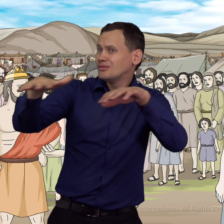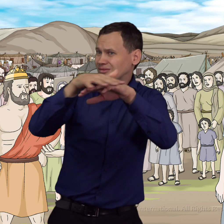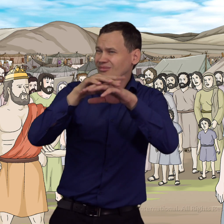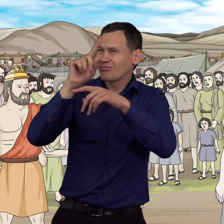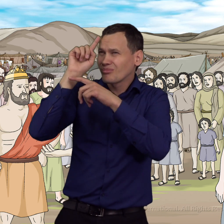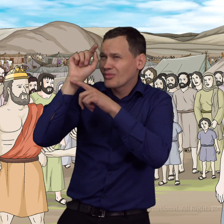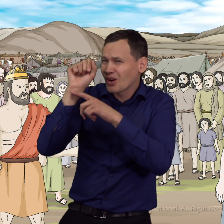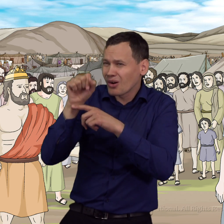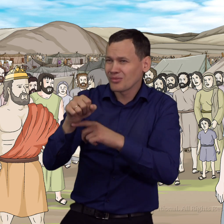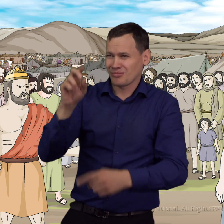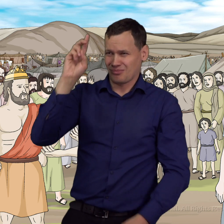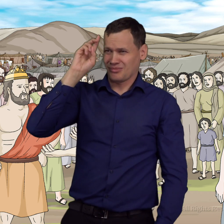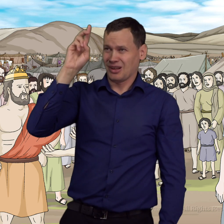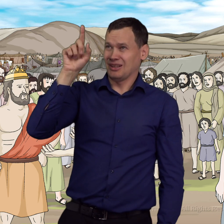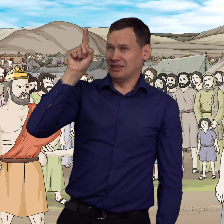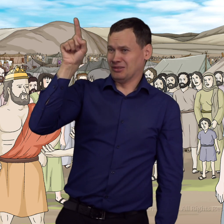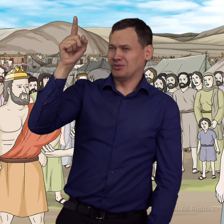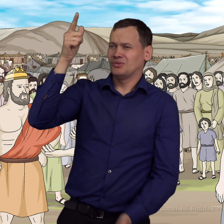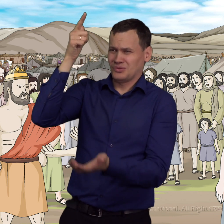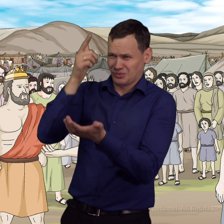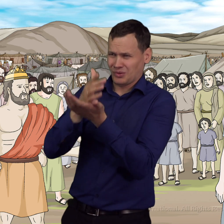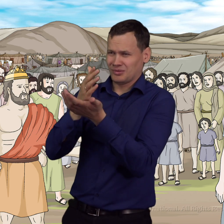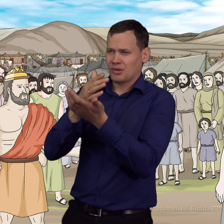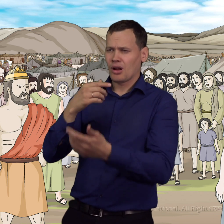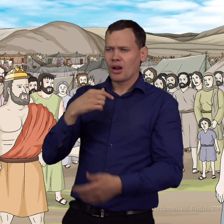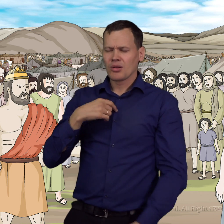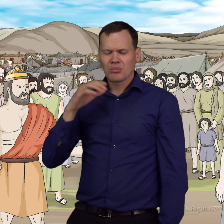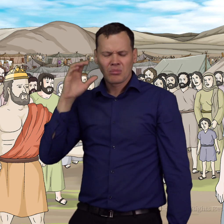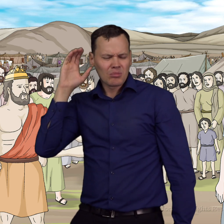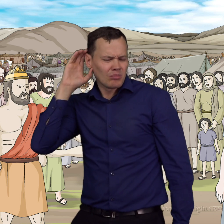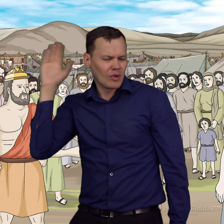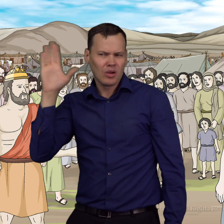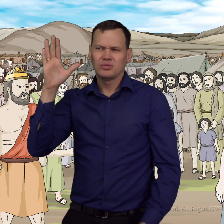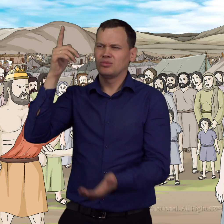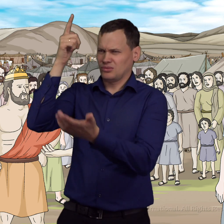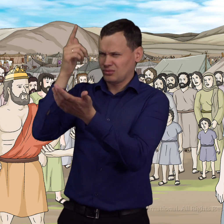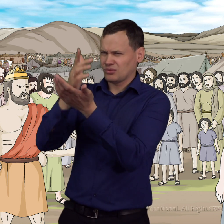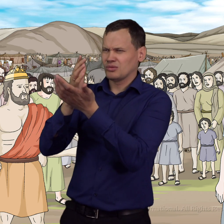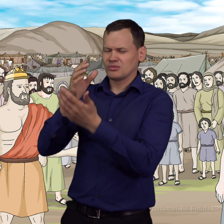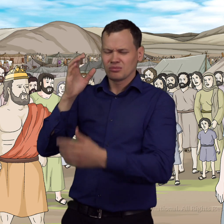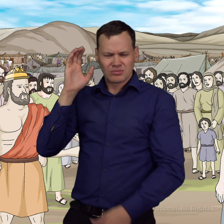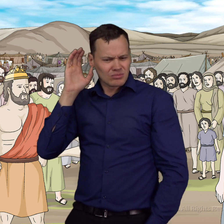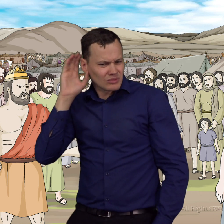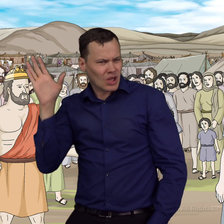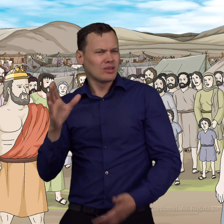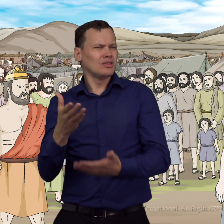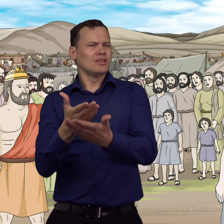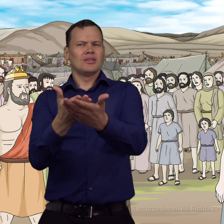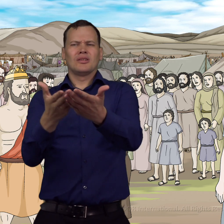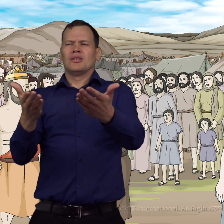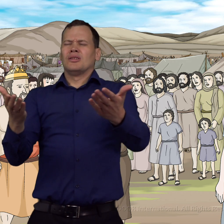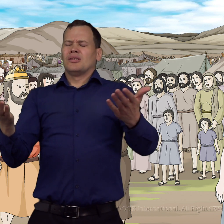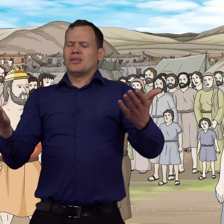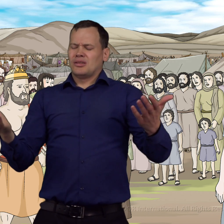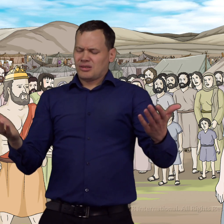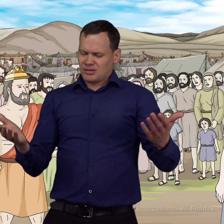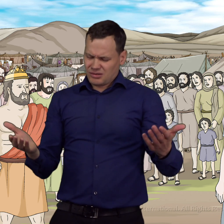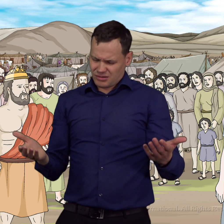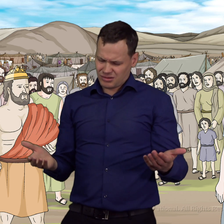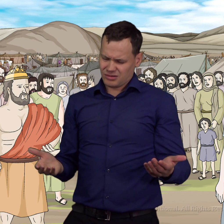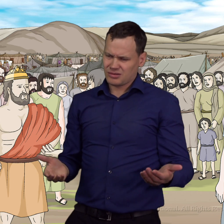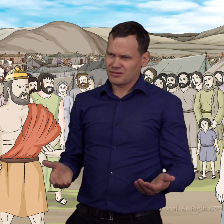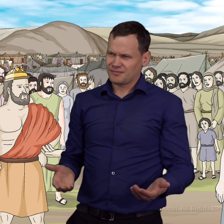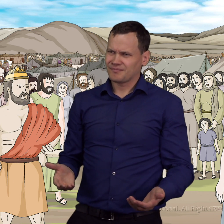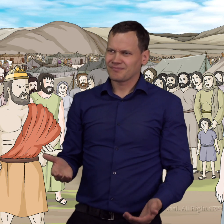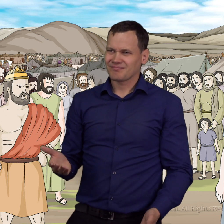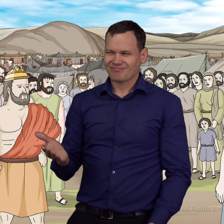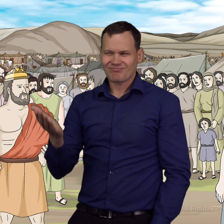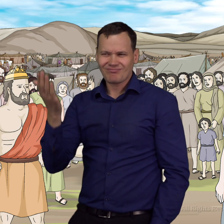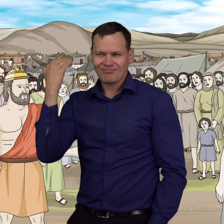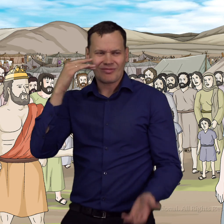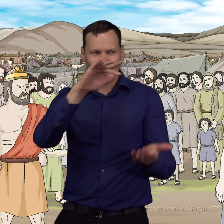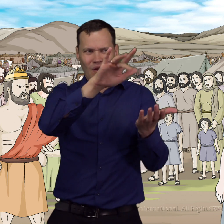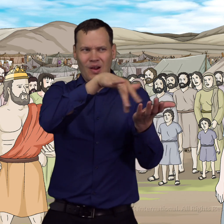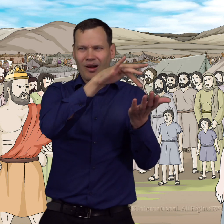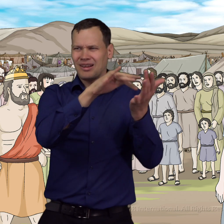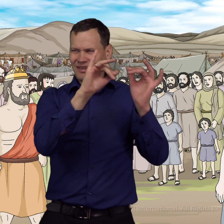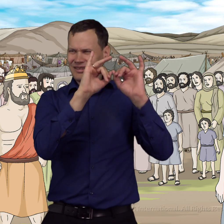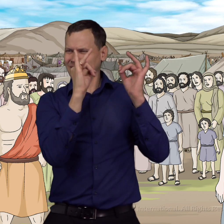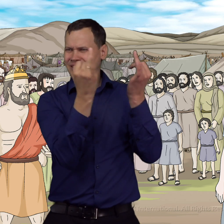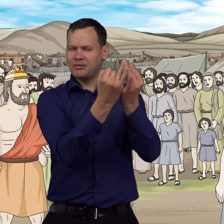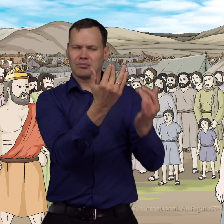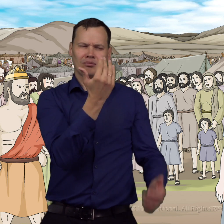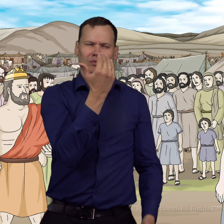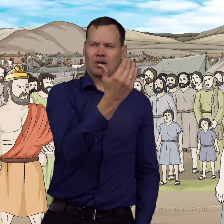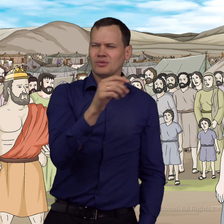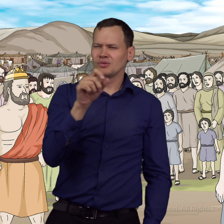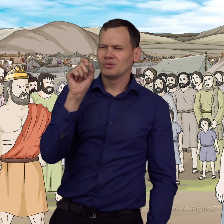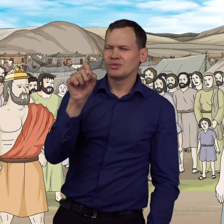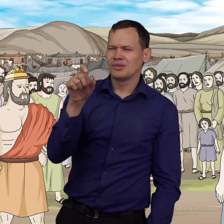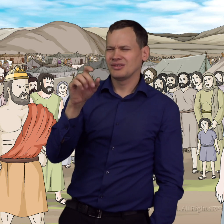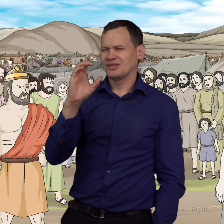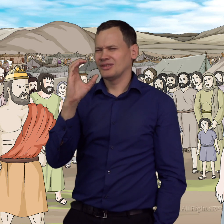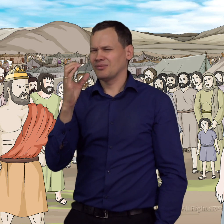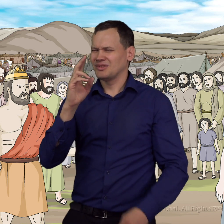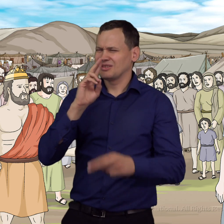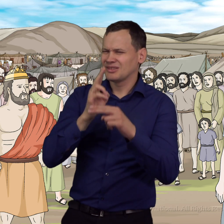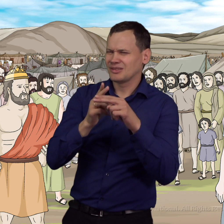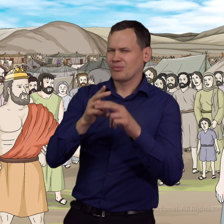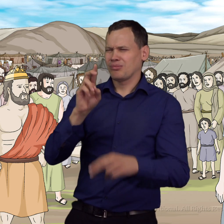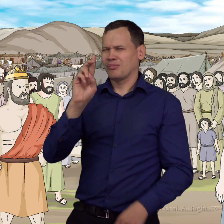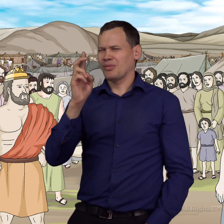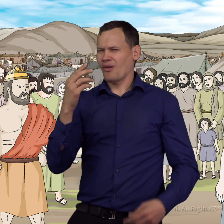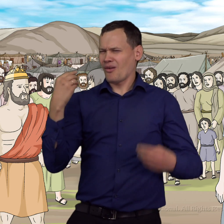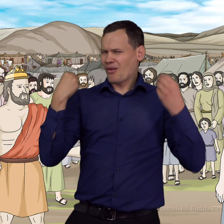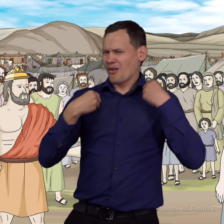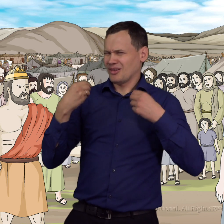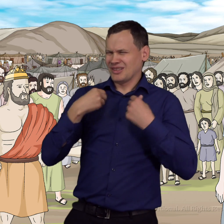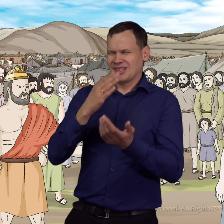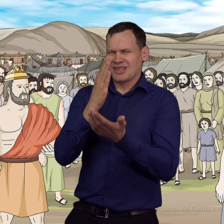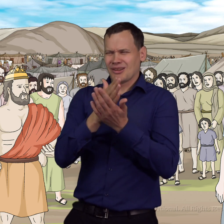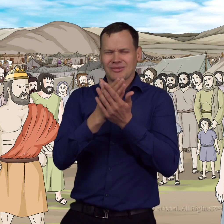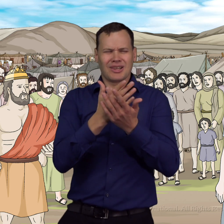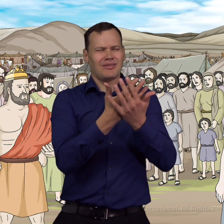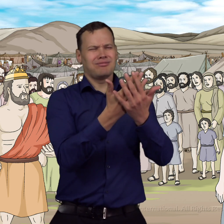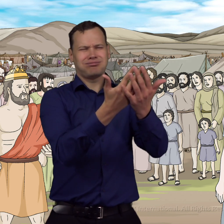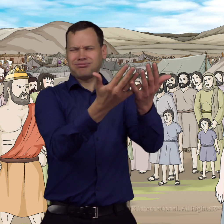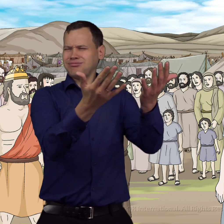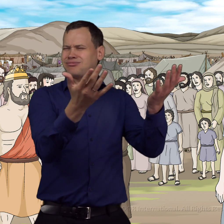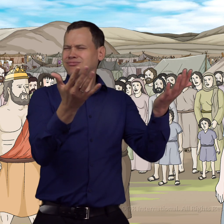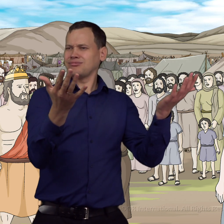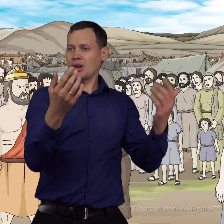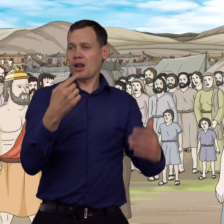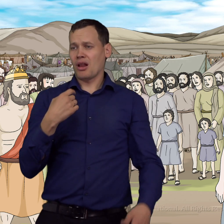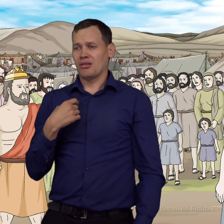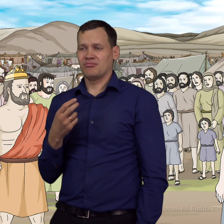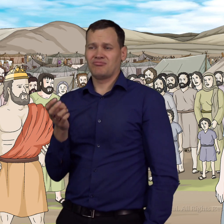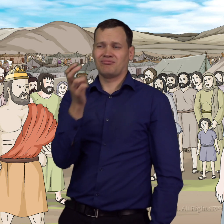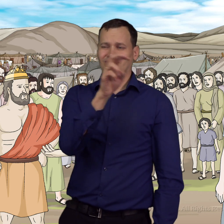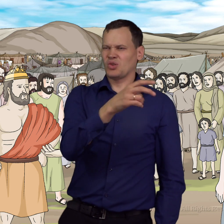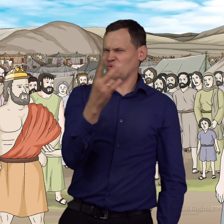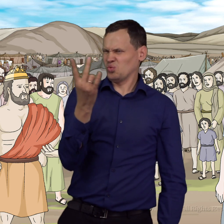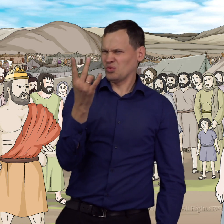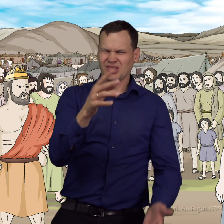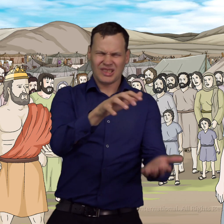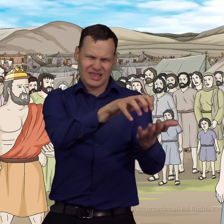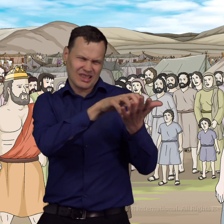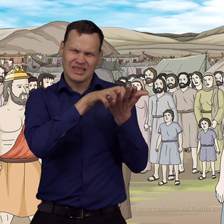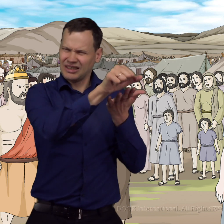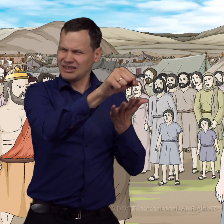I urge you to tell me what you have done; do not hide it from me.”